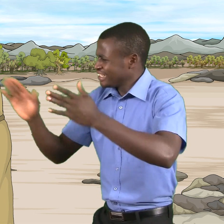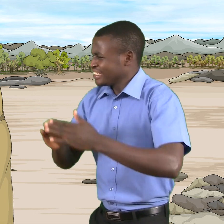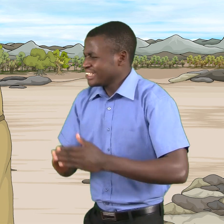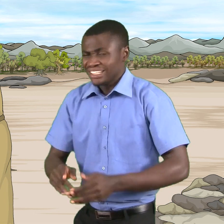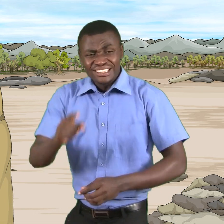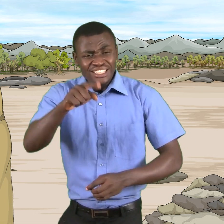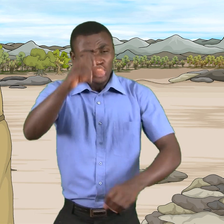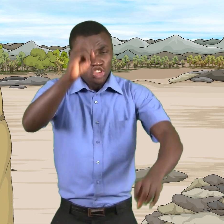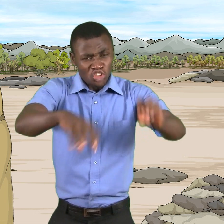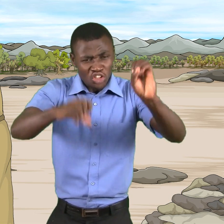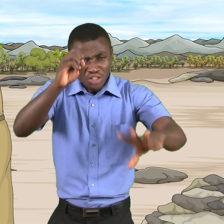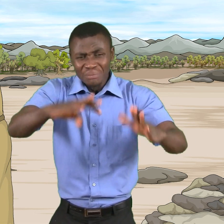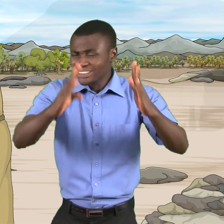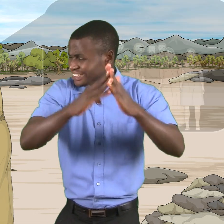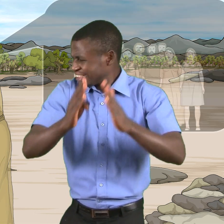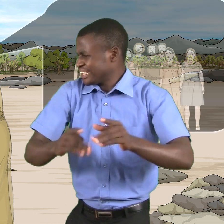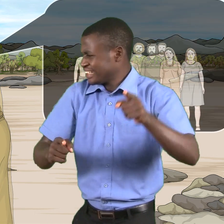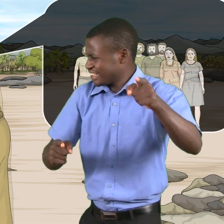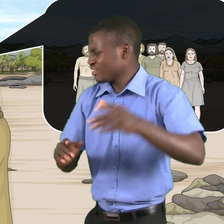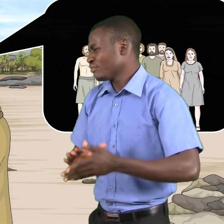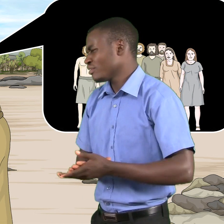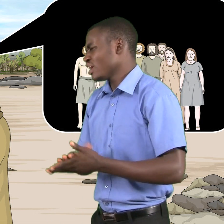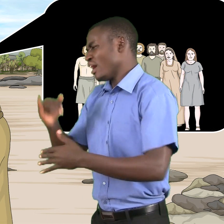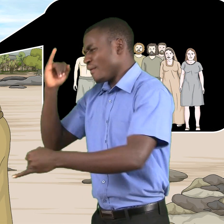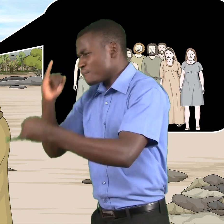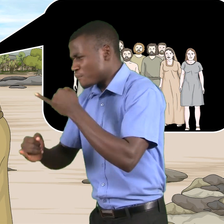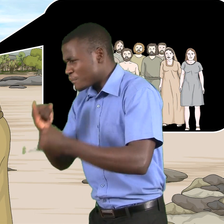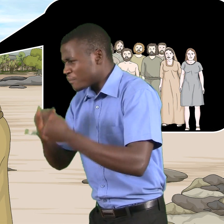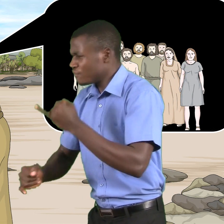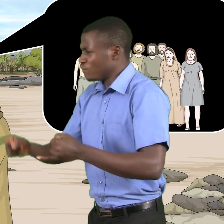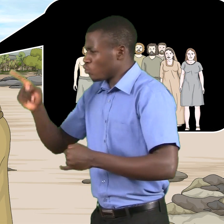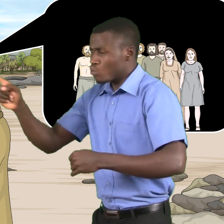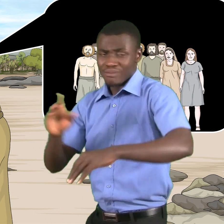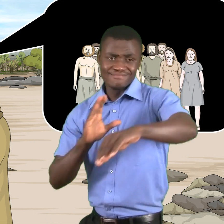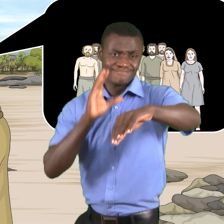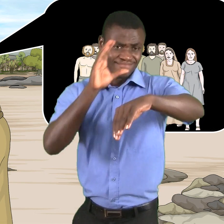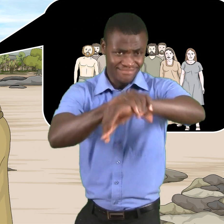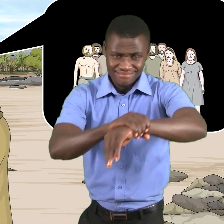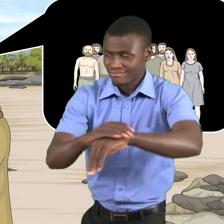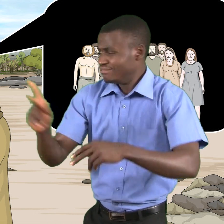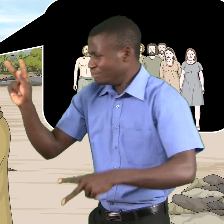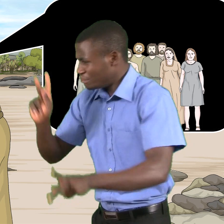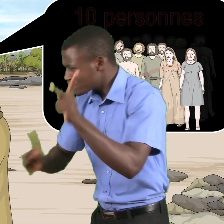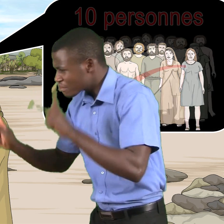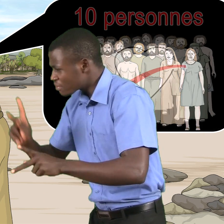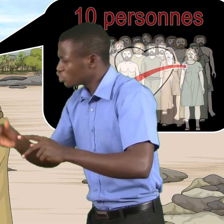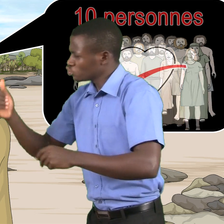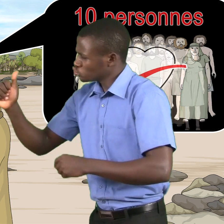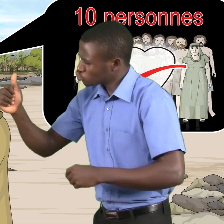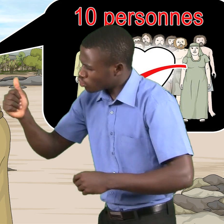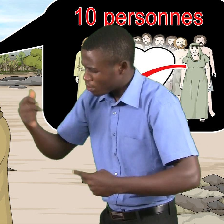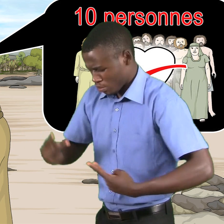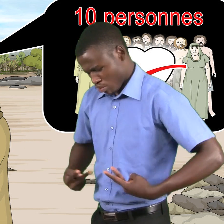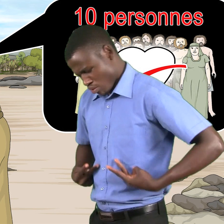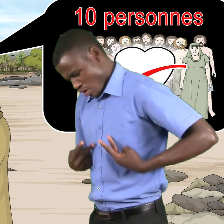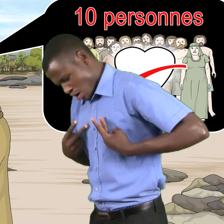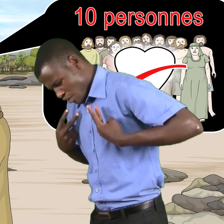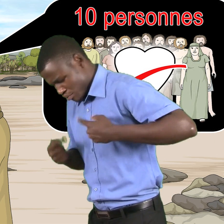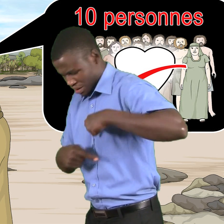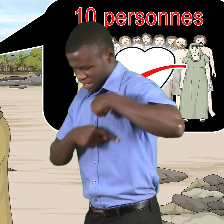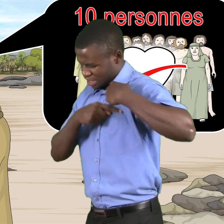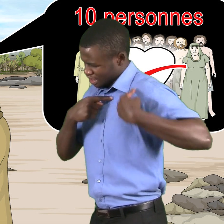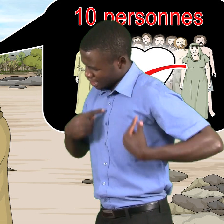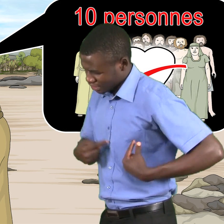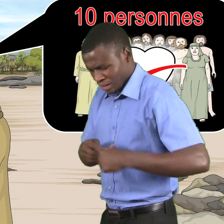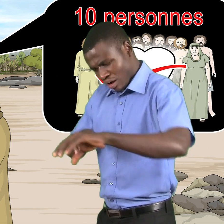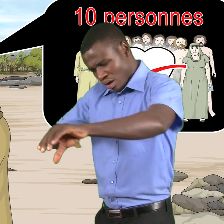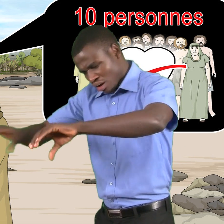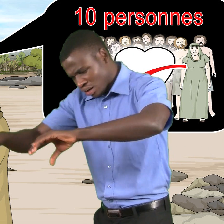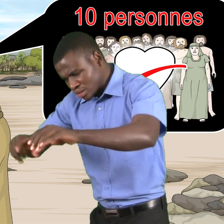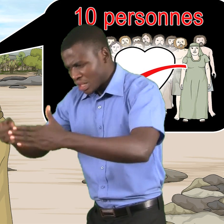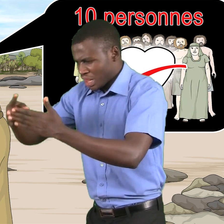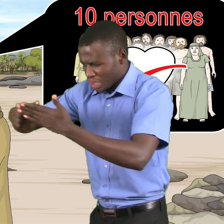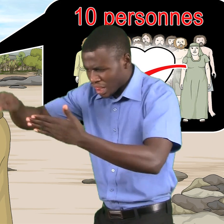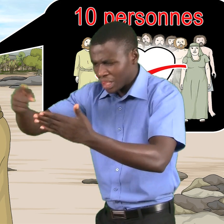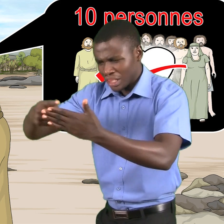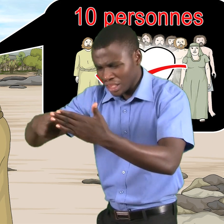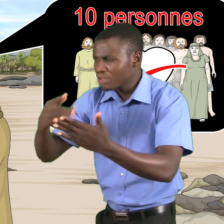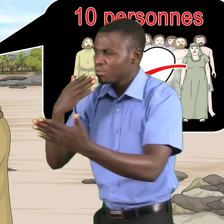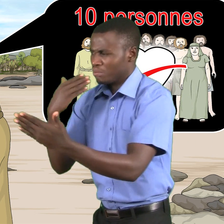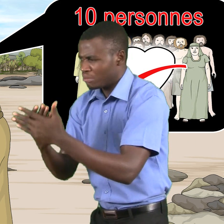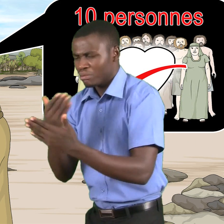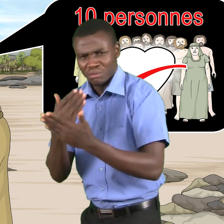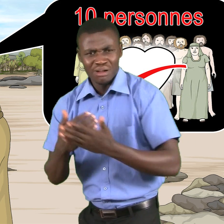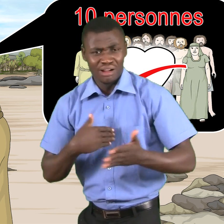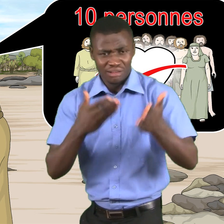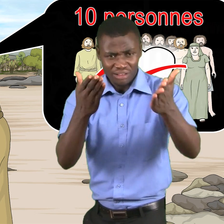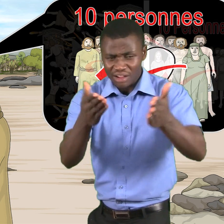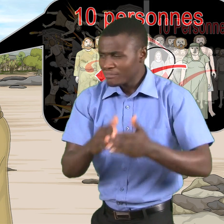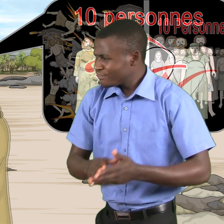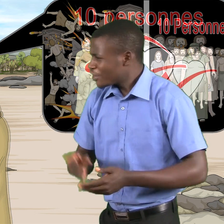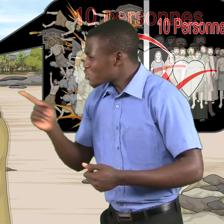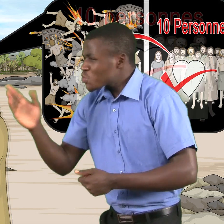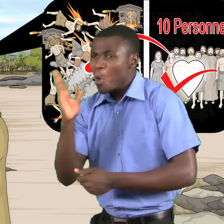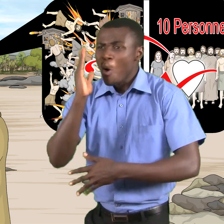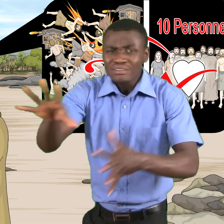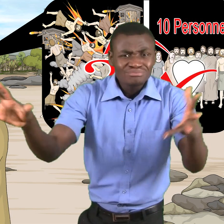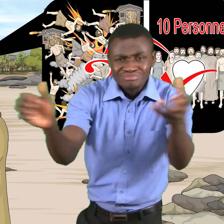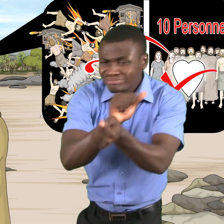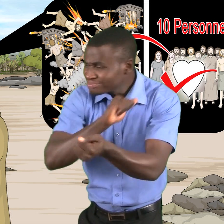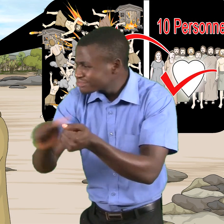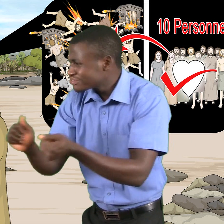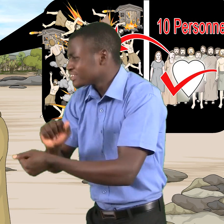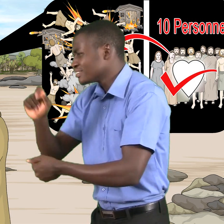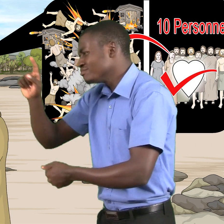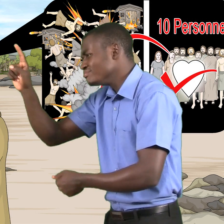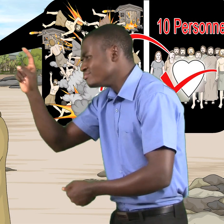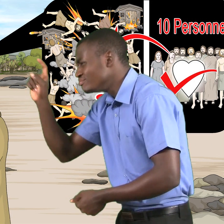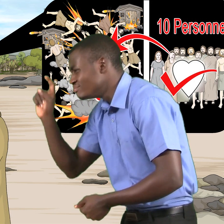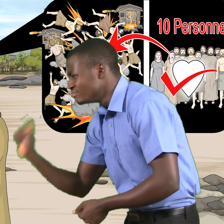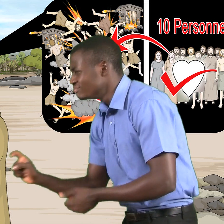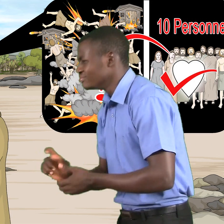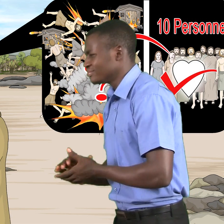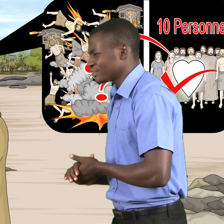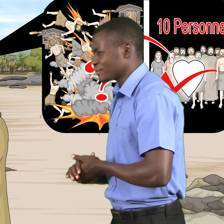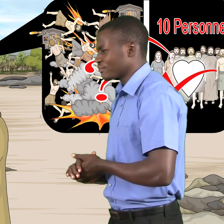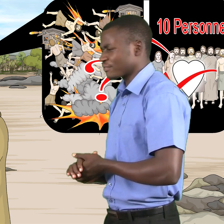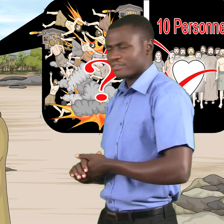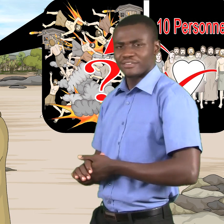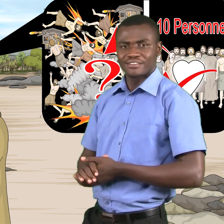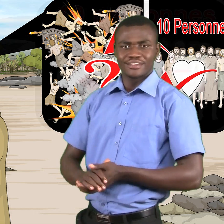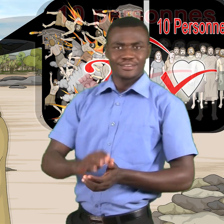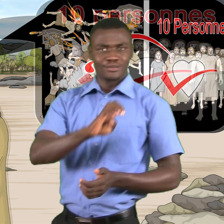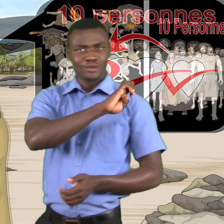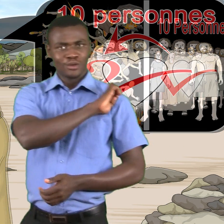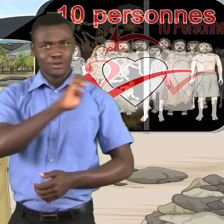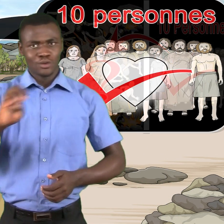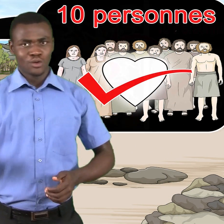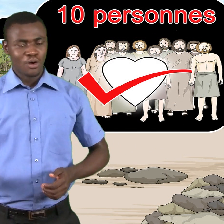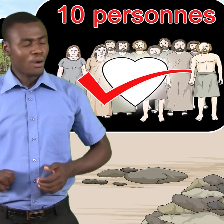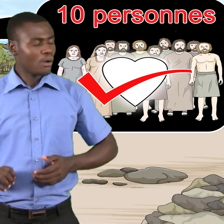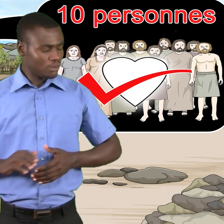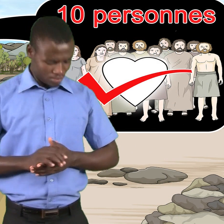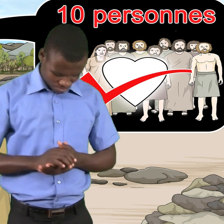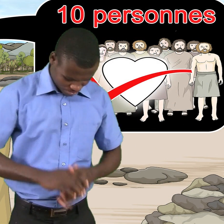Suppose ten are found there?”